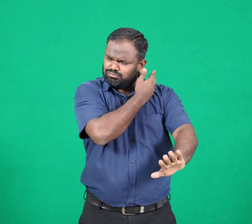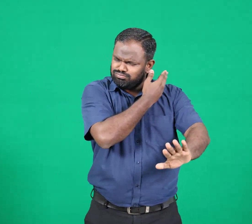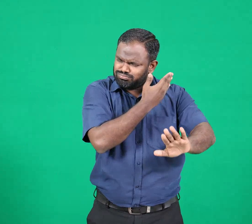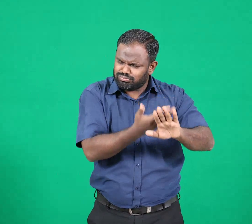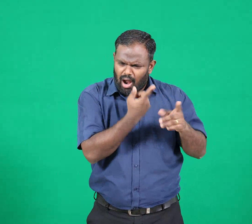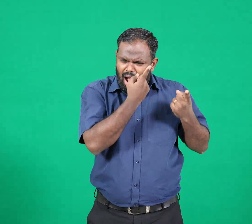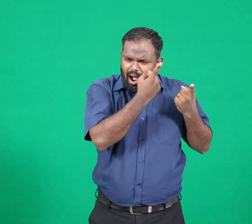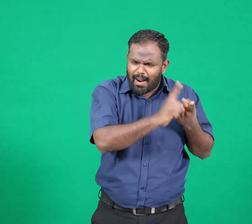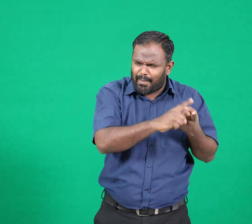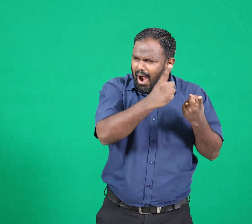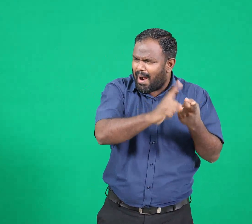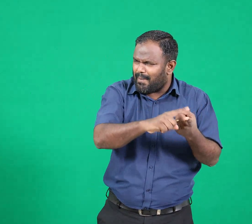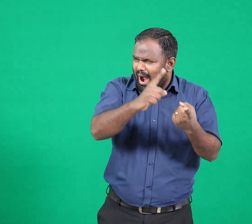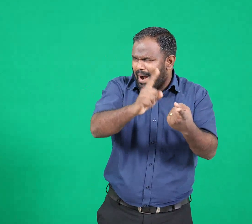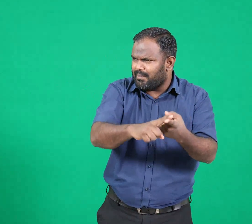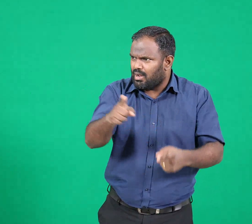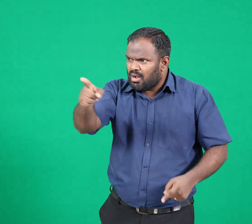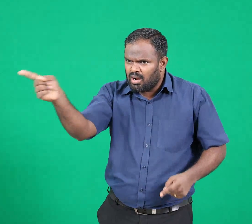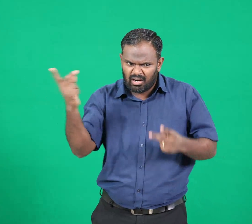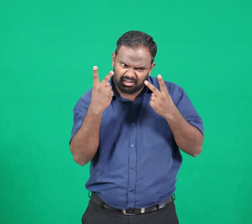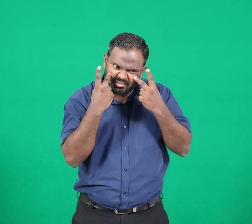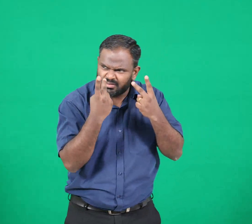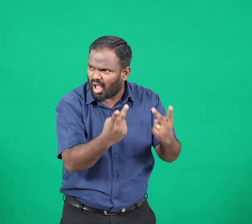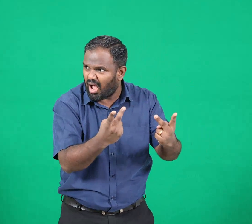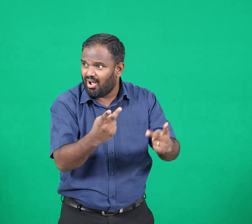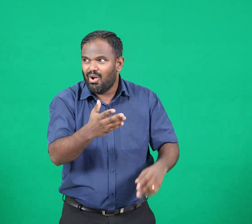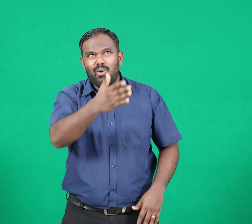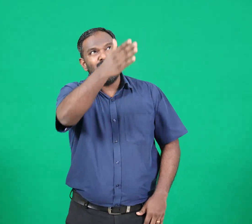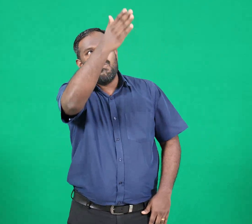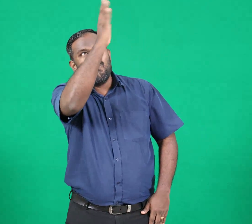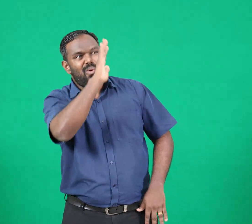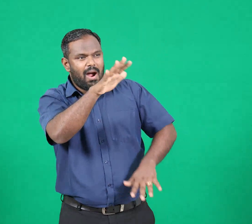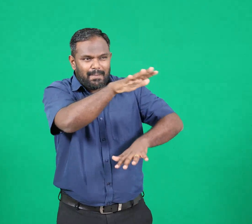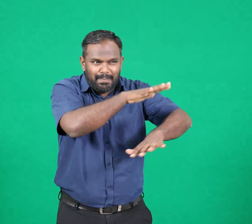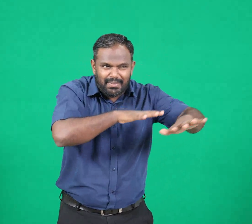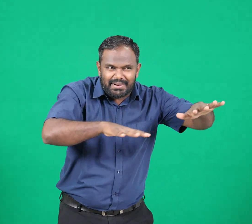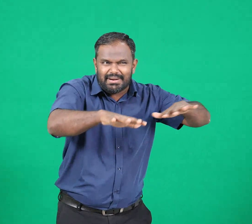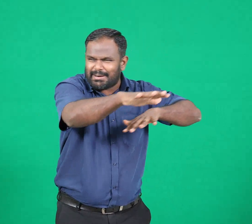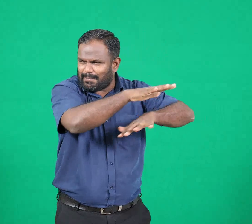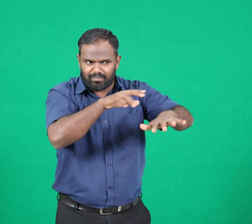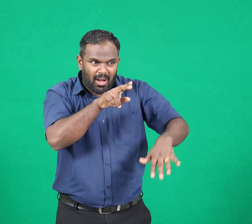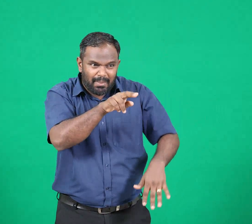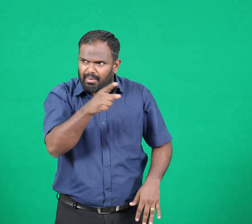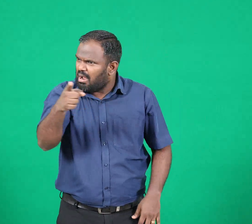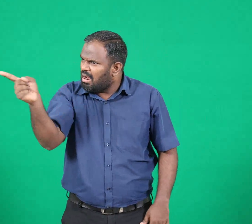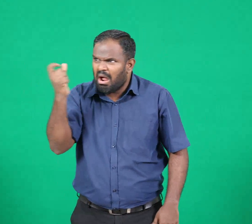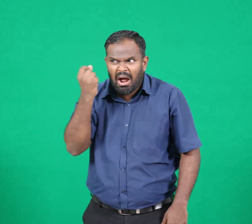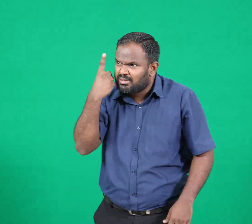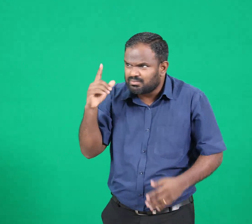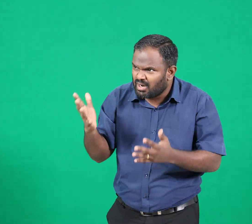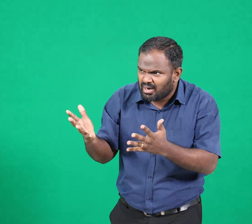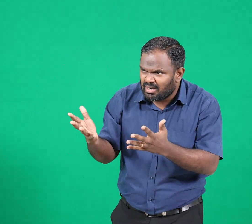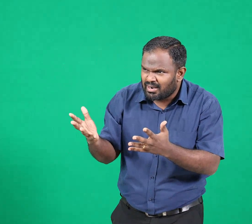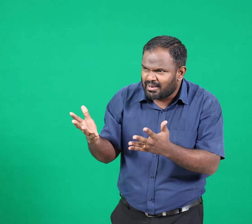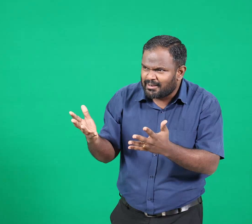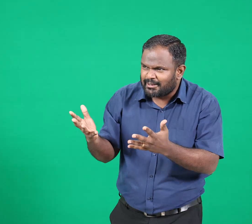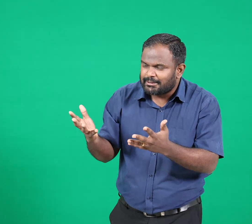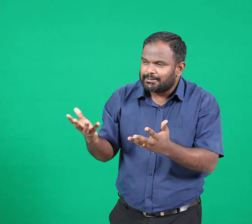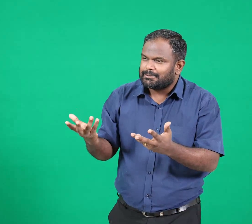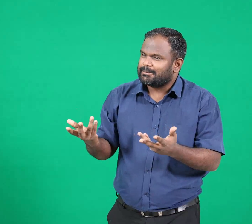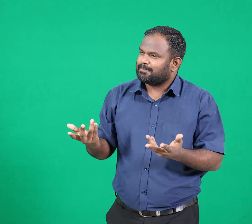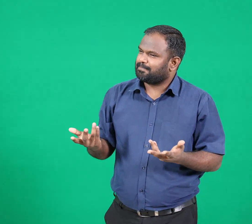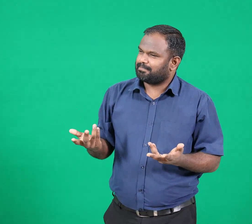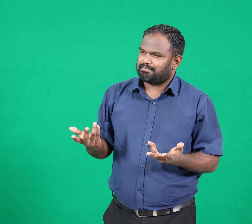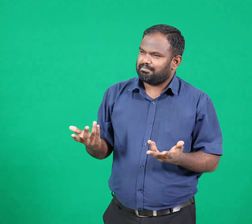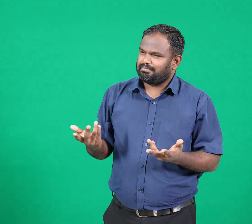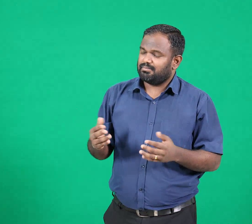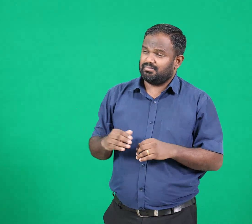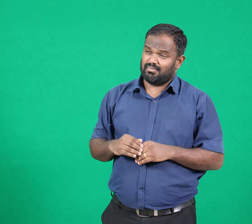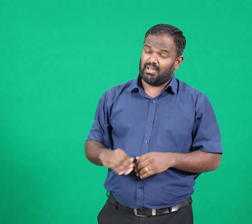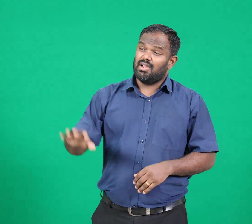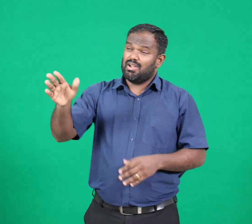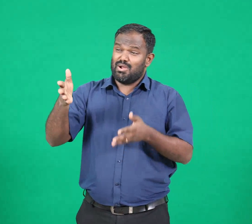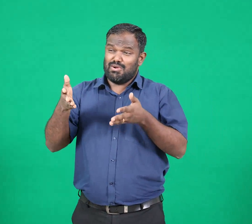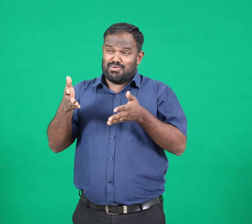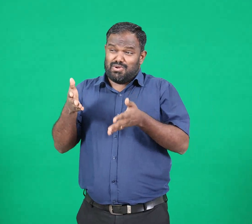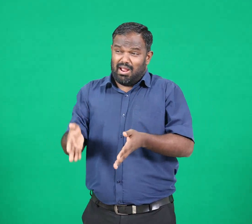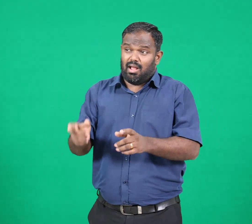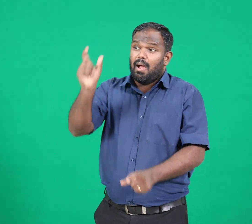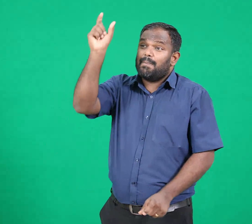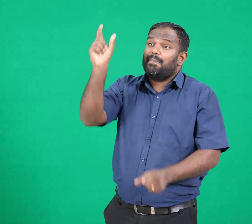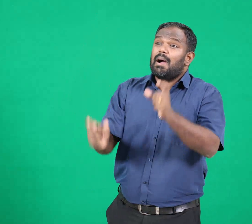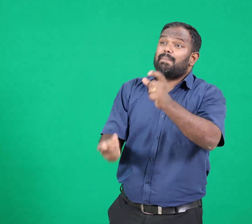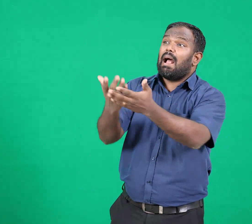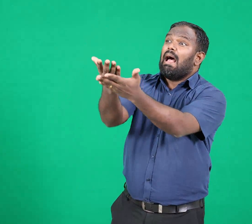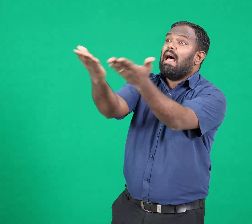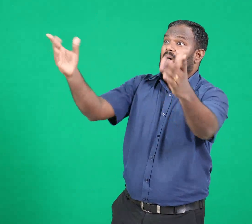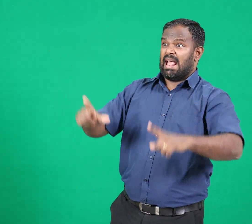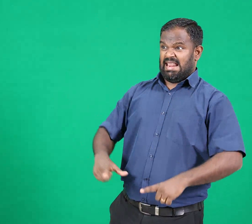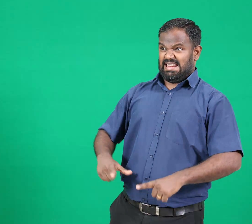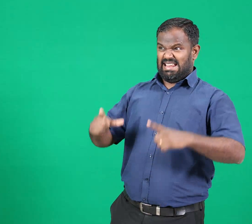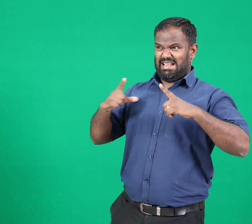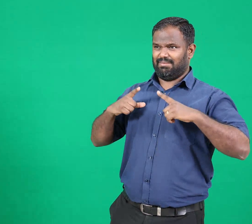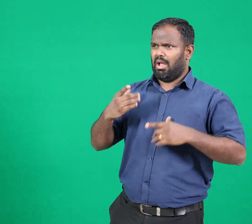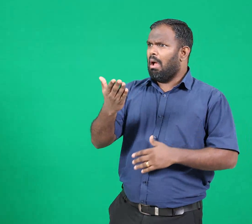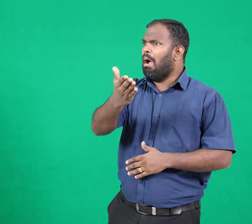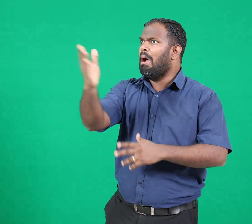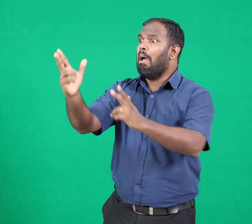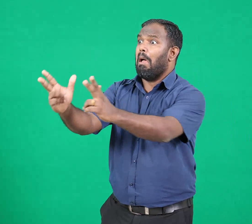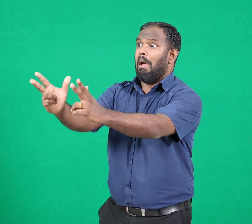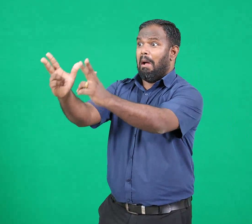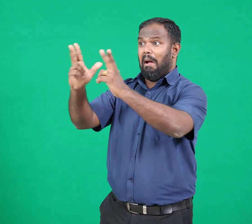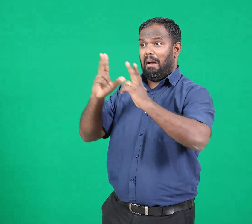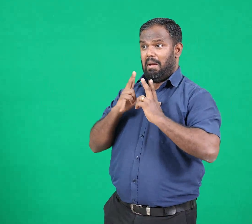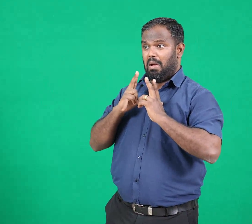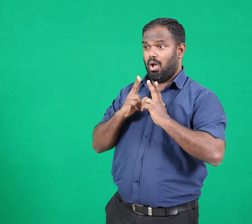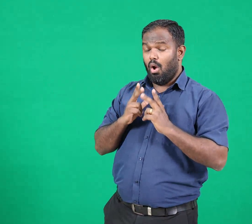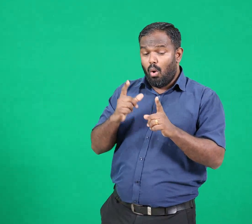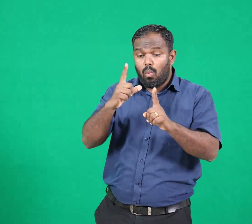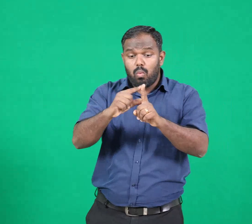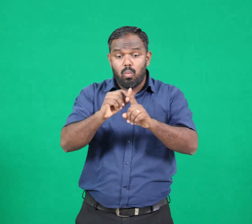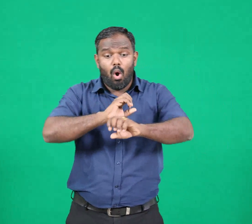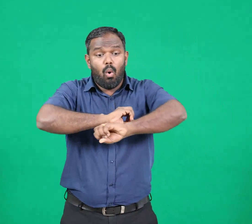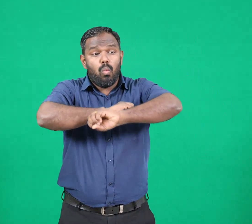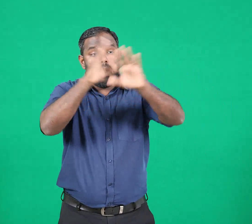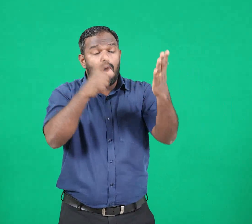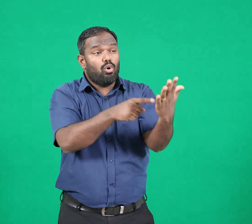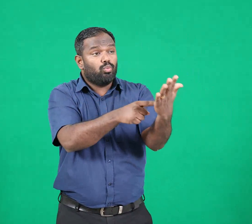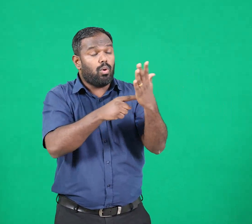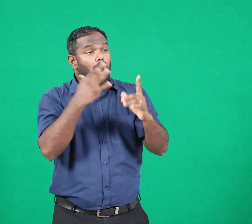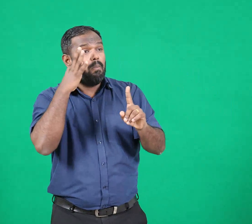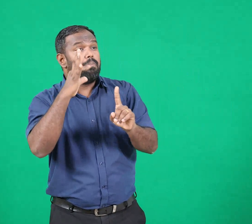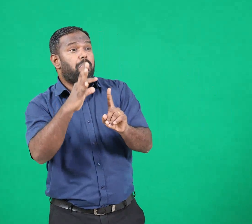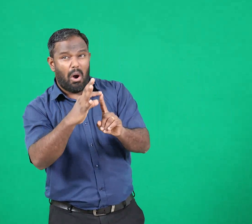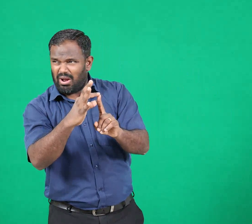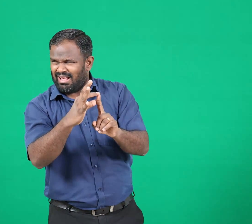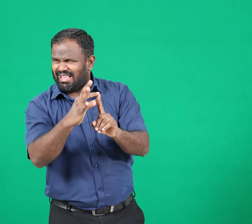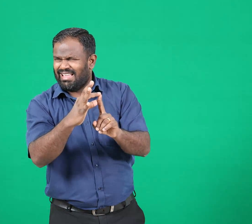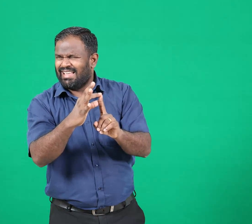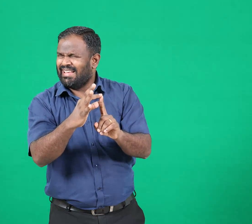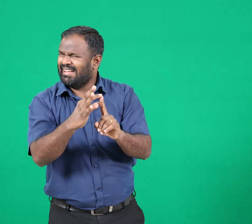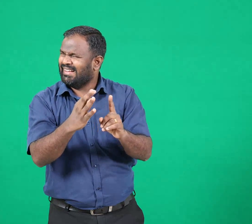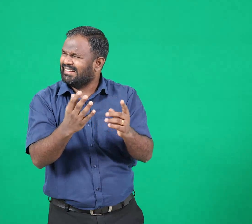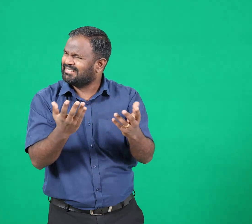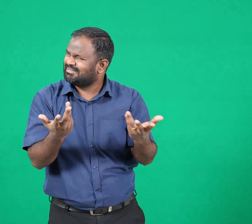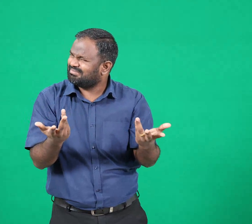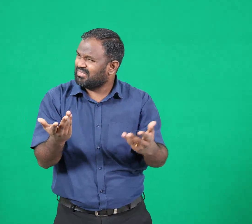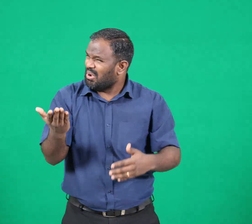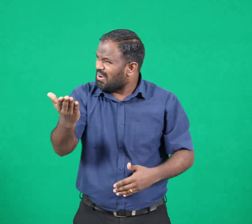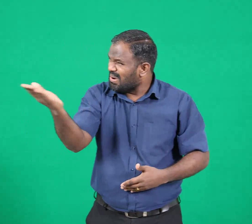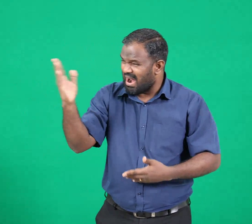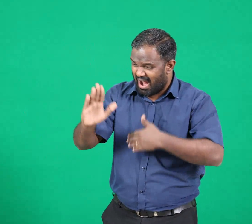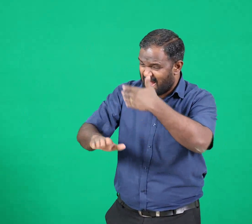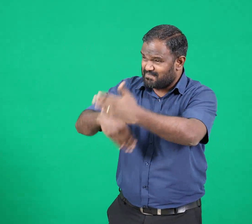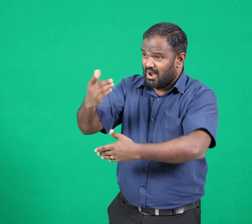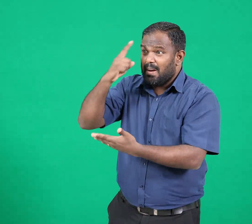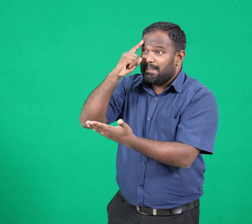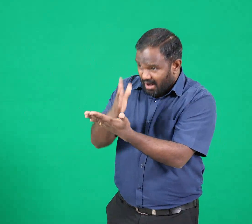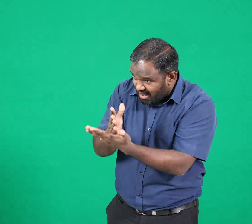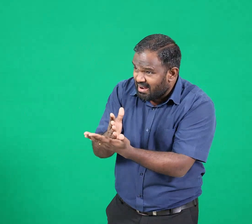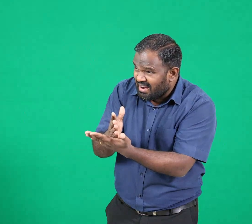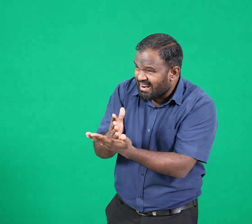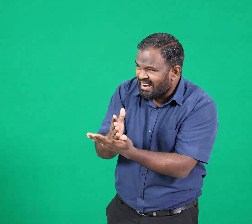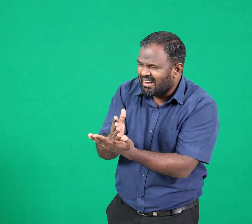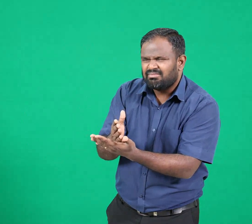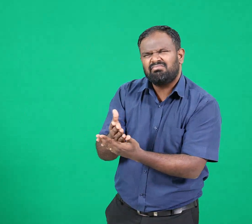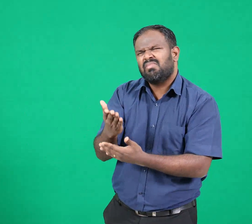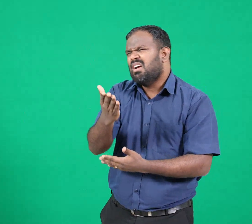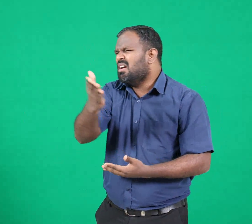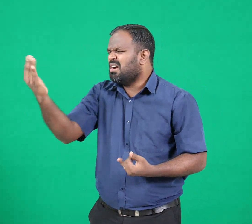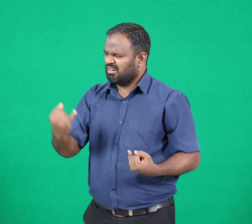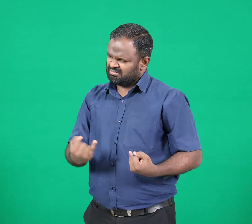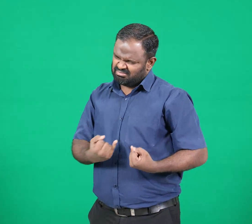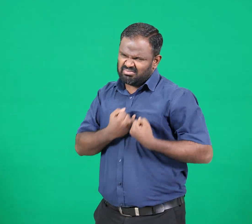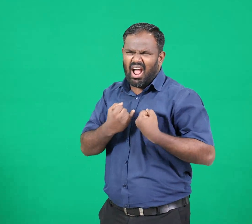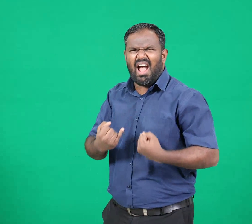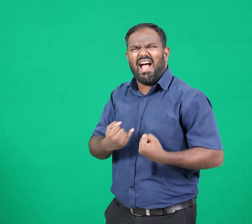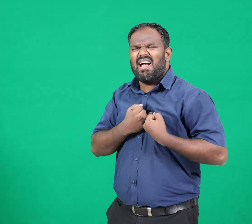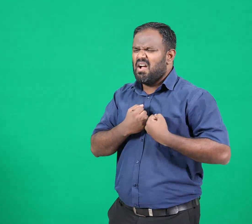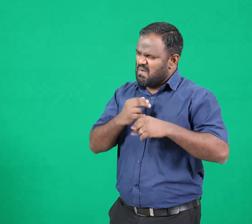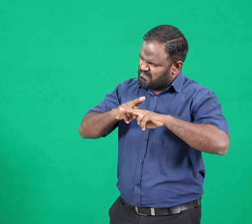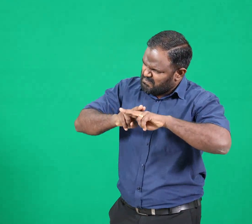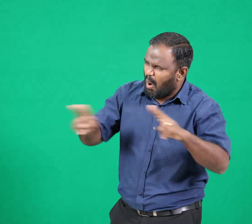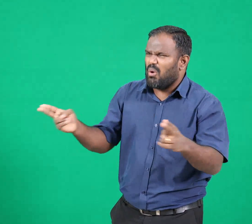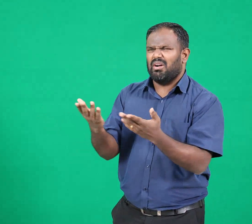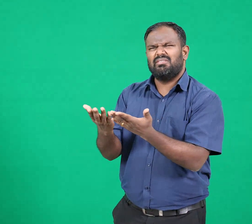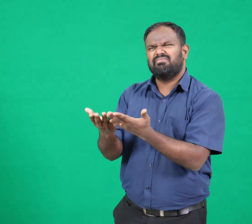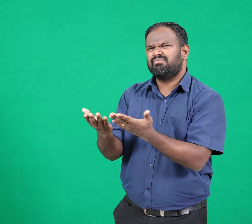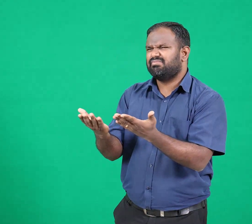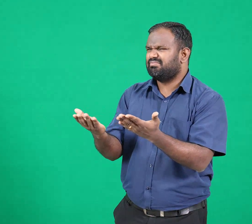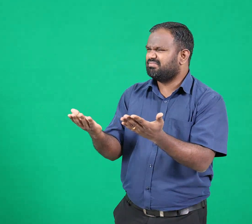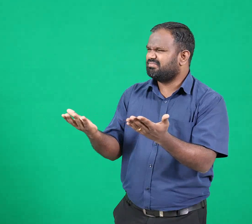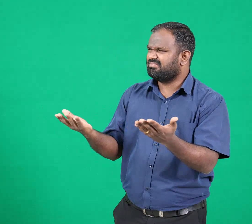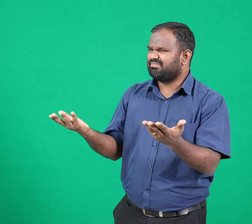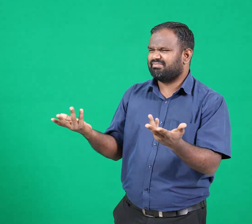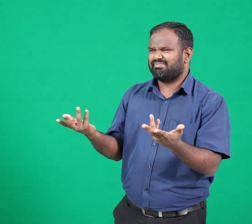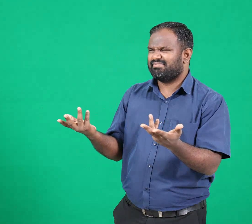You know how to interpret the appearance of the sky, but not the signs of the times.